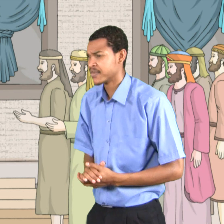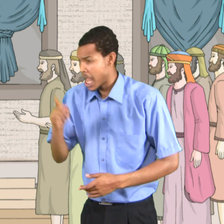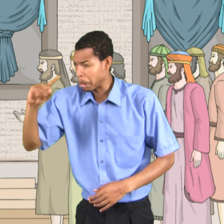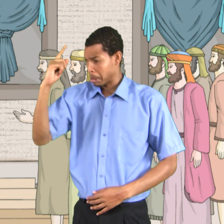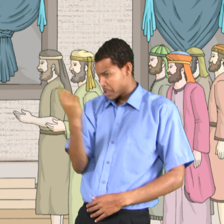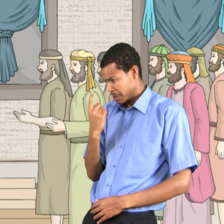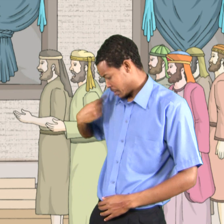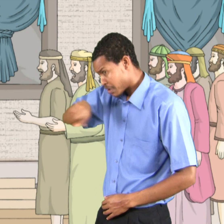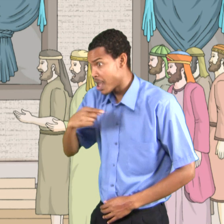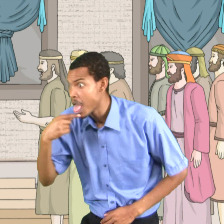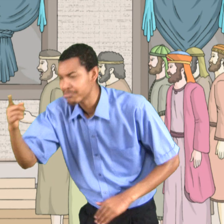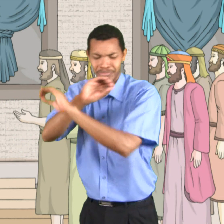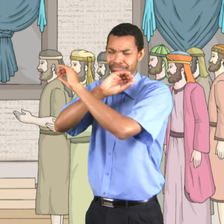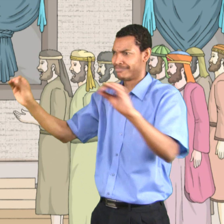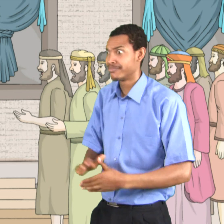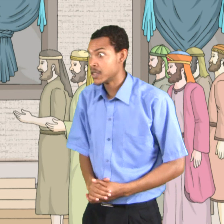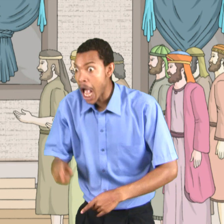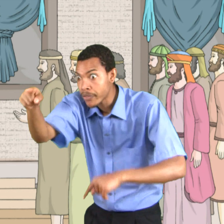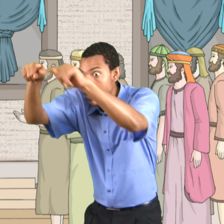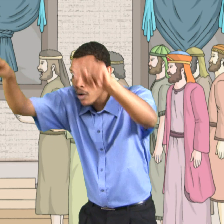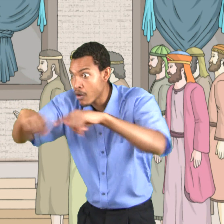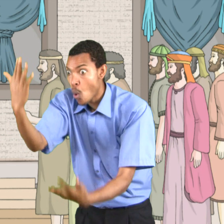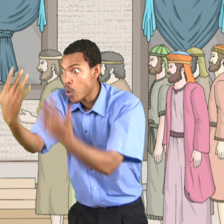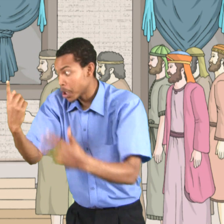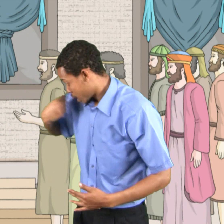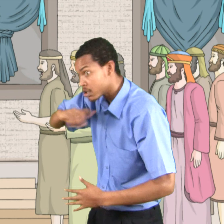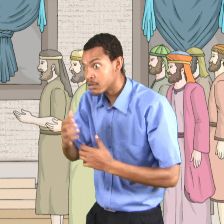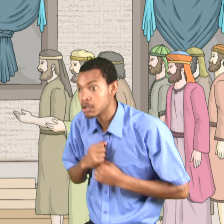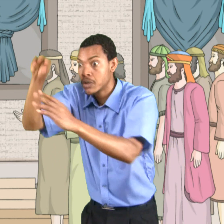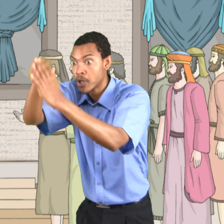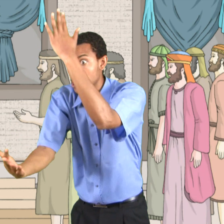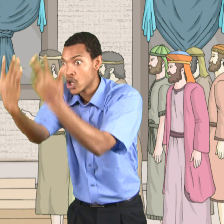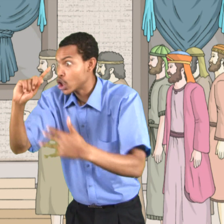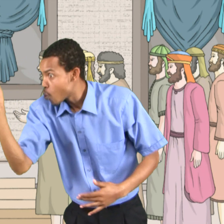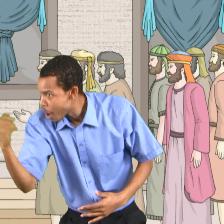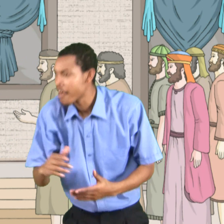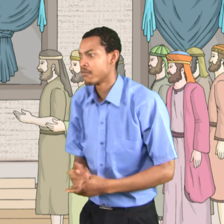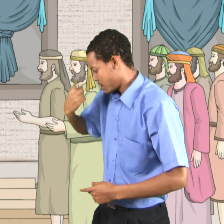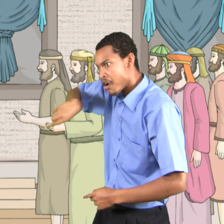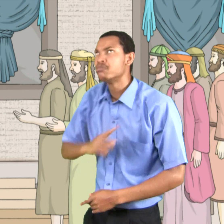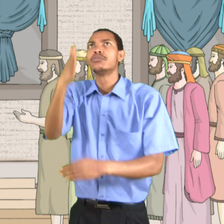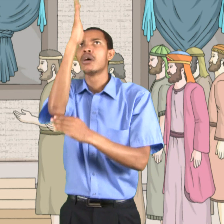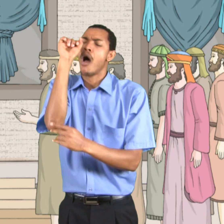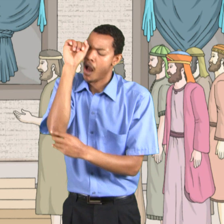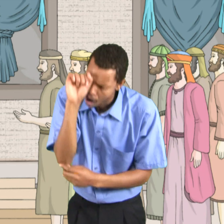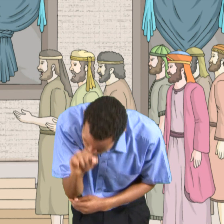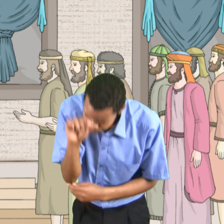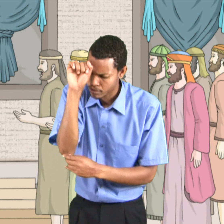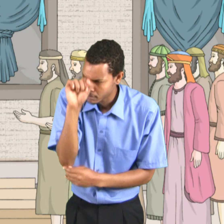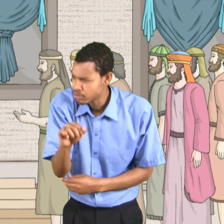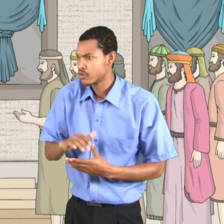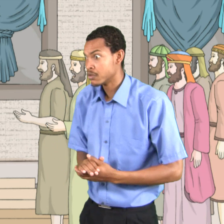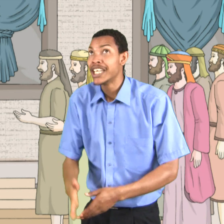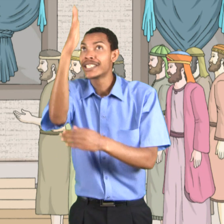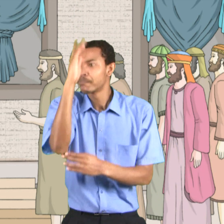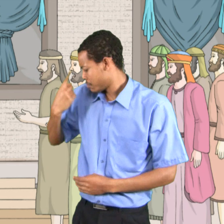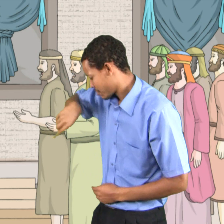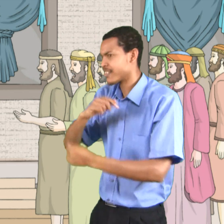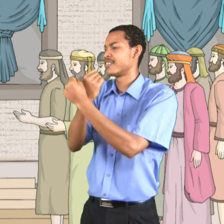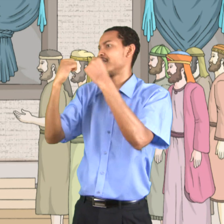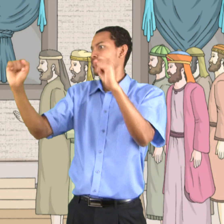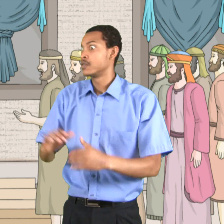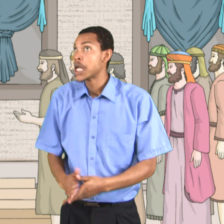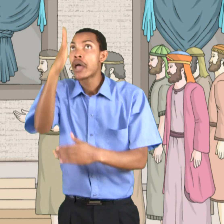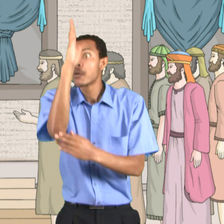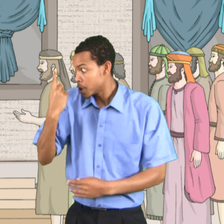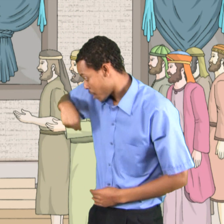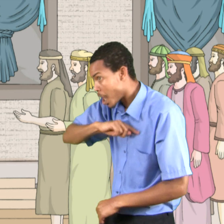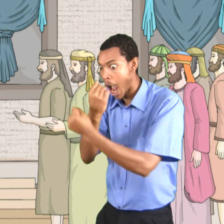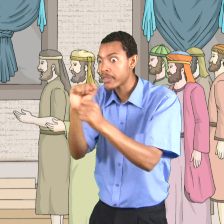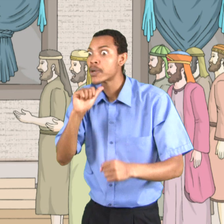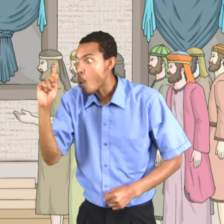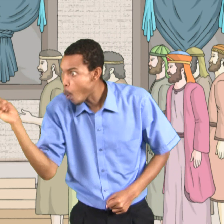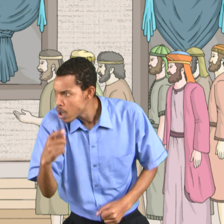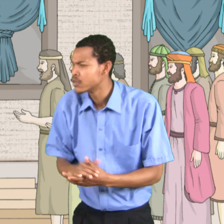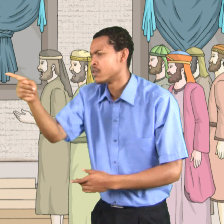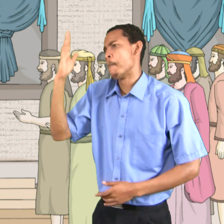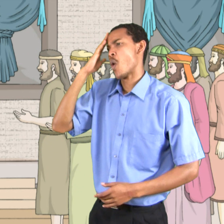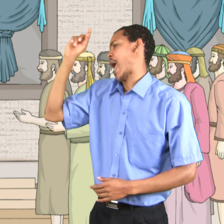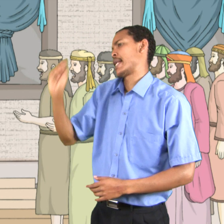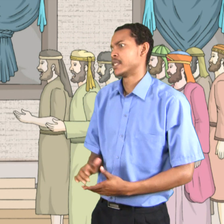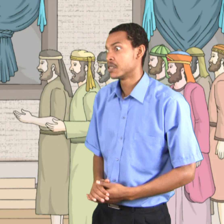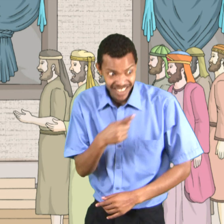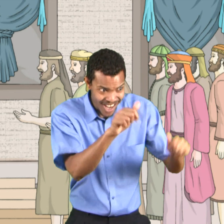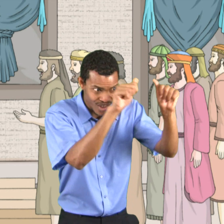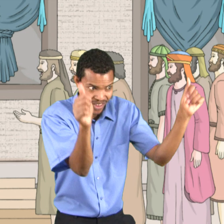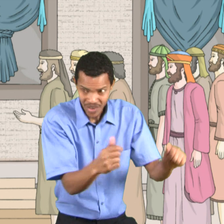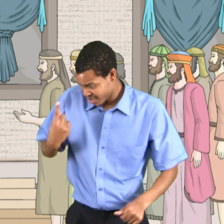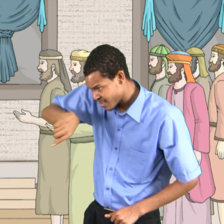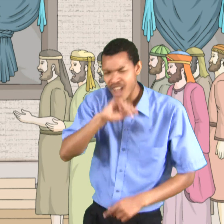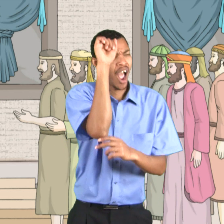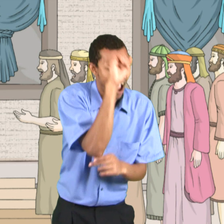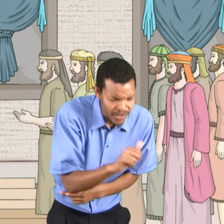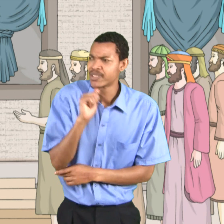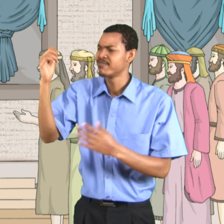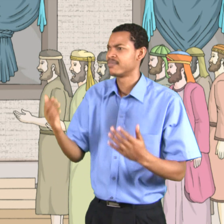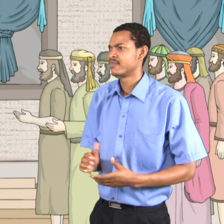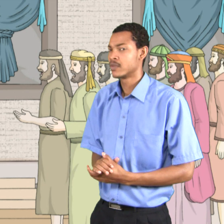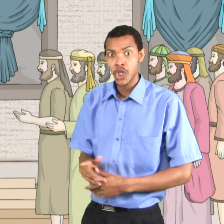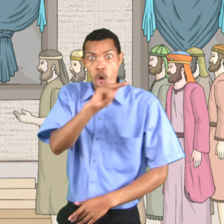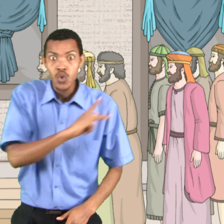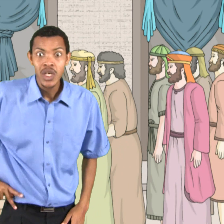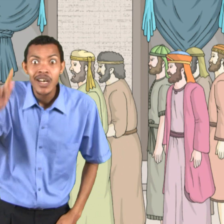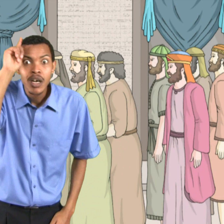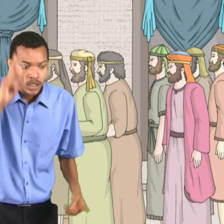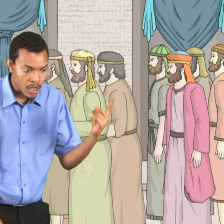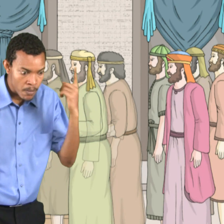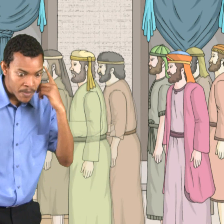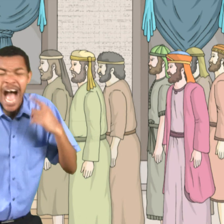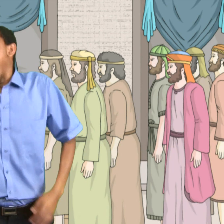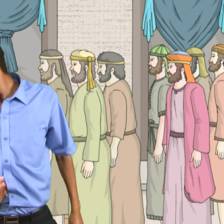If the God whom we serve exists, then He is able to deliver us from the blazing fiery furnace and from your hand, O king. But even if He does not, let it be known to you, O king, that we will not serve your gods or worship the golden statue you have set up.”